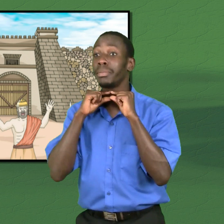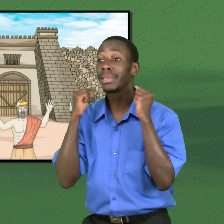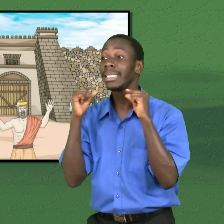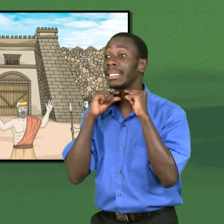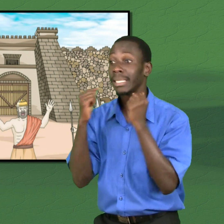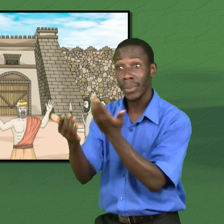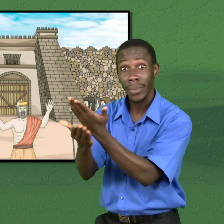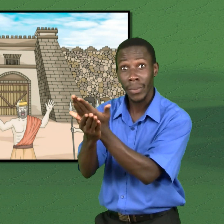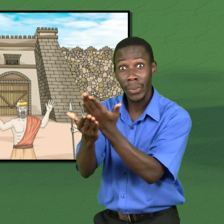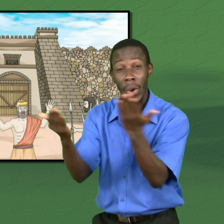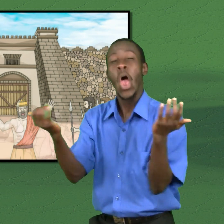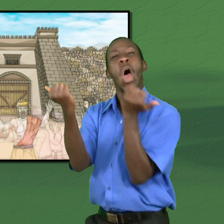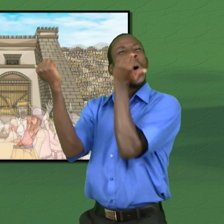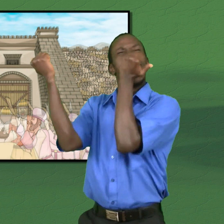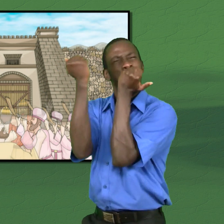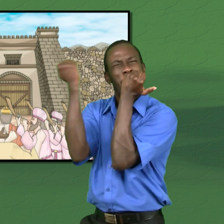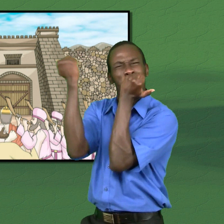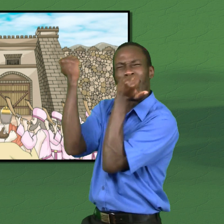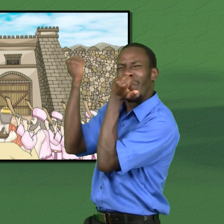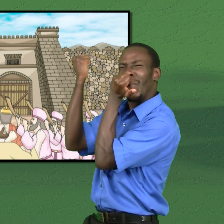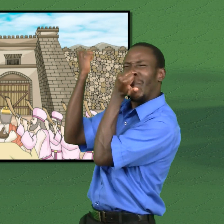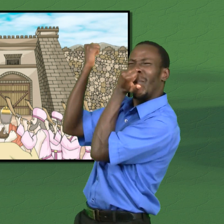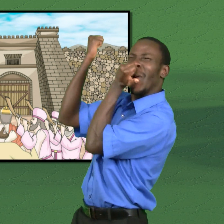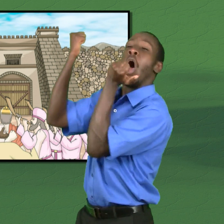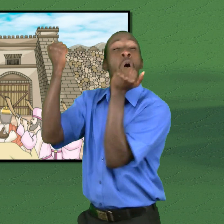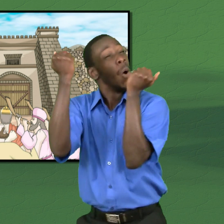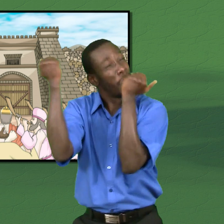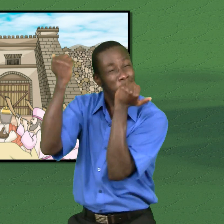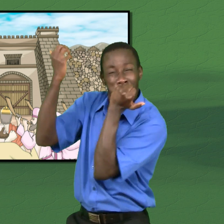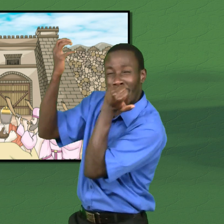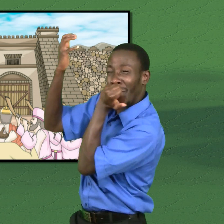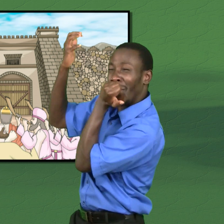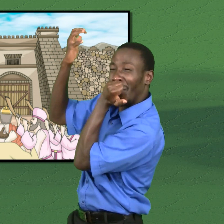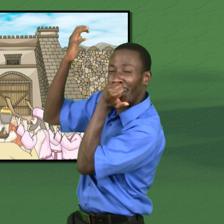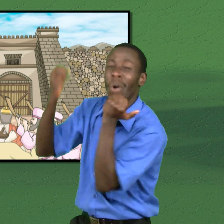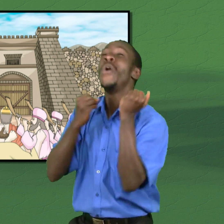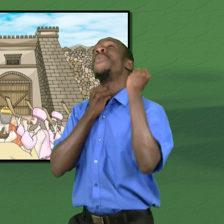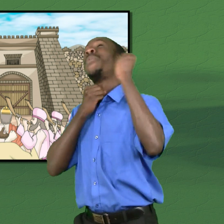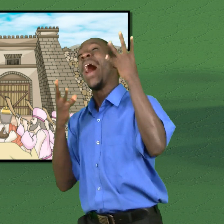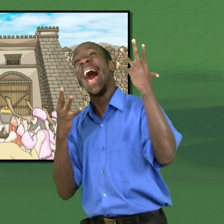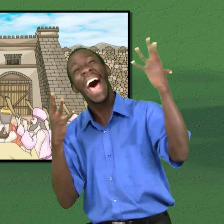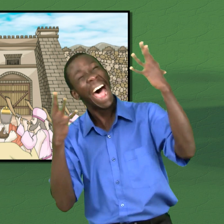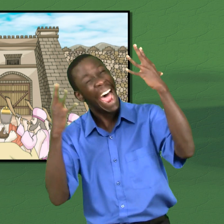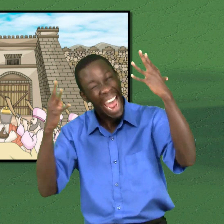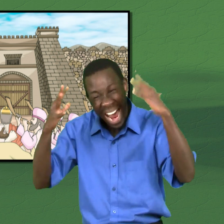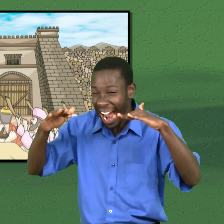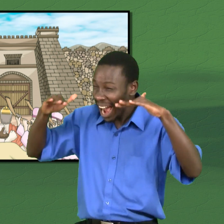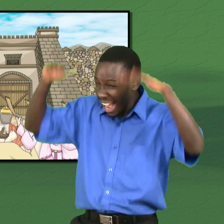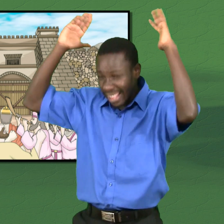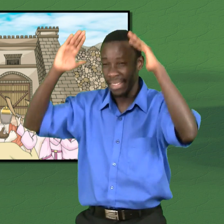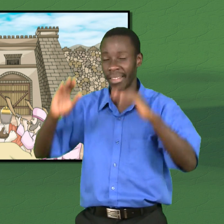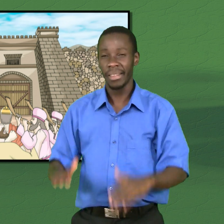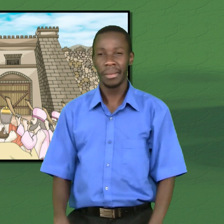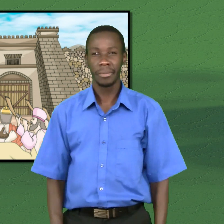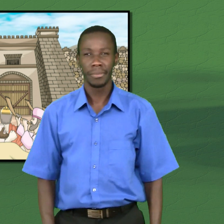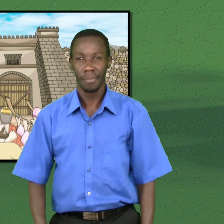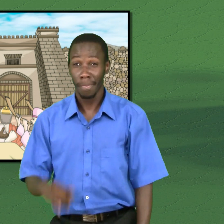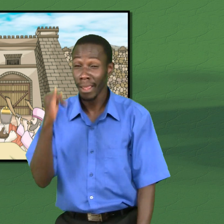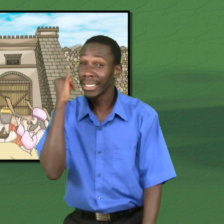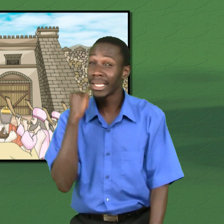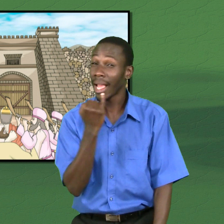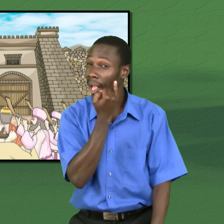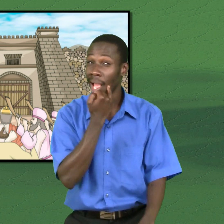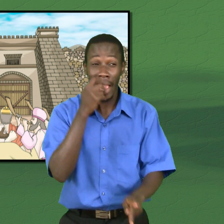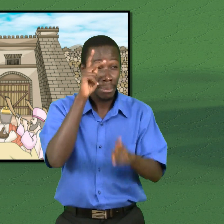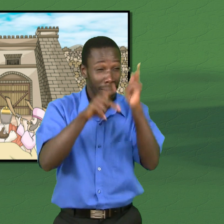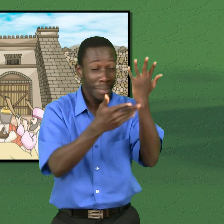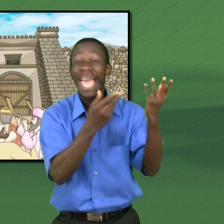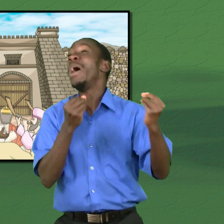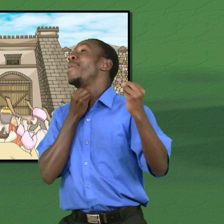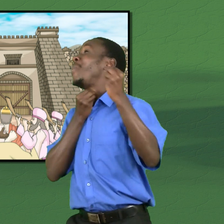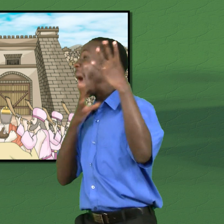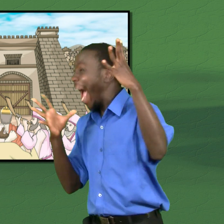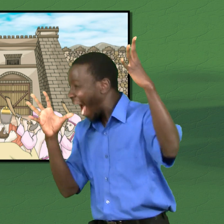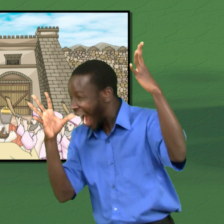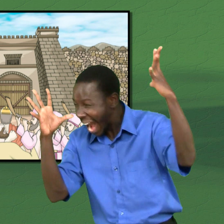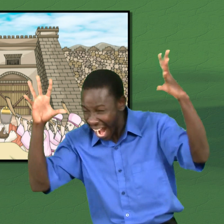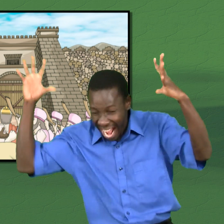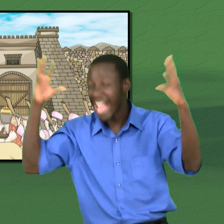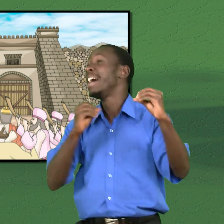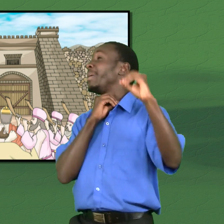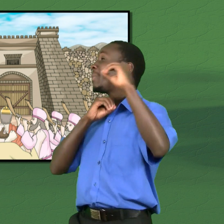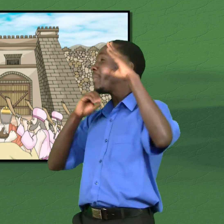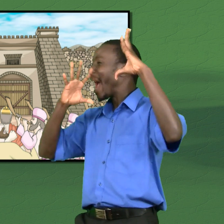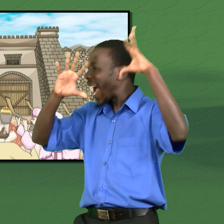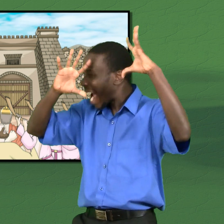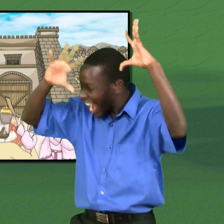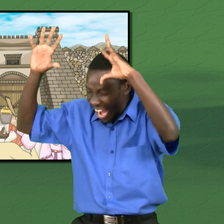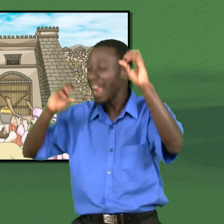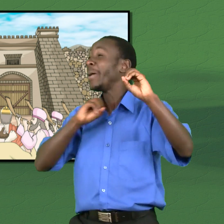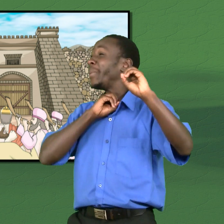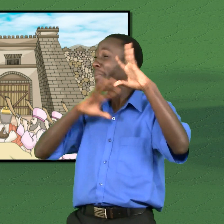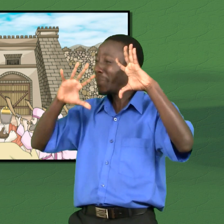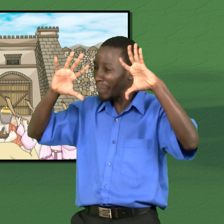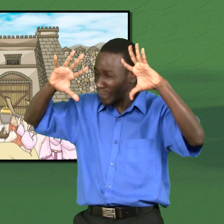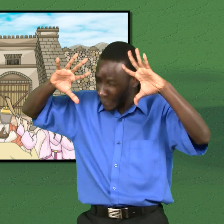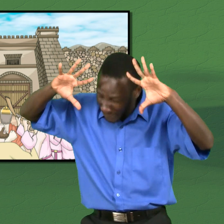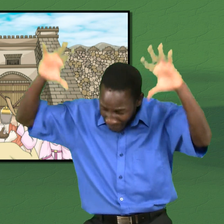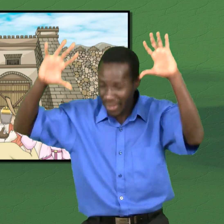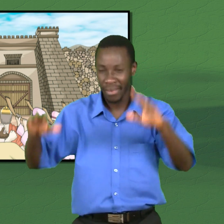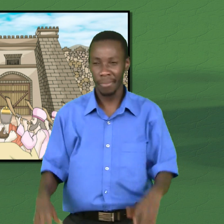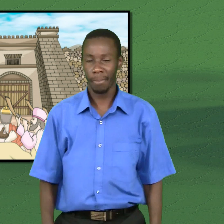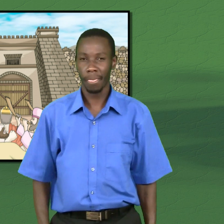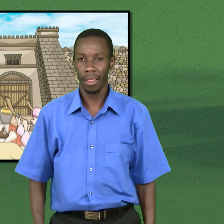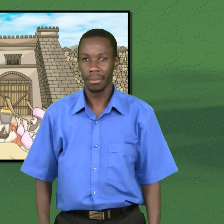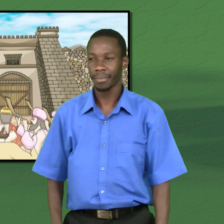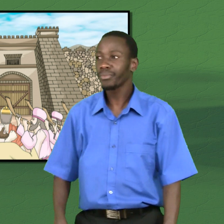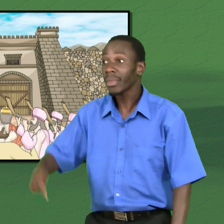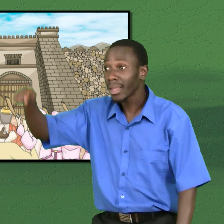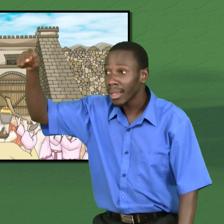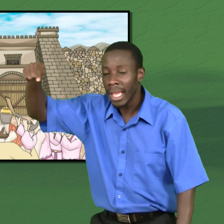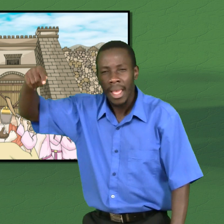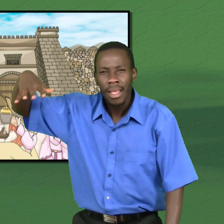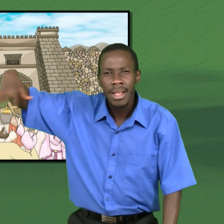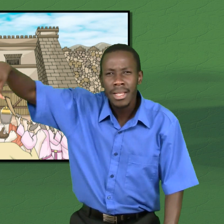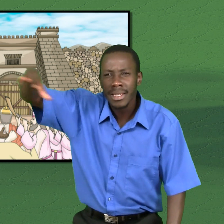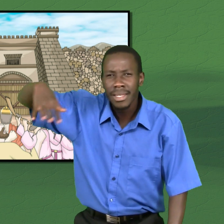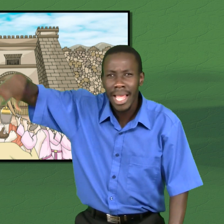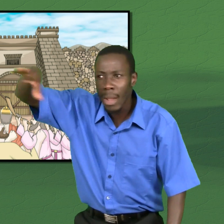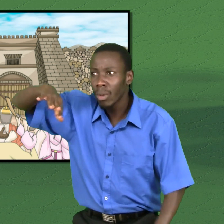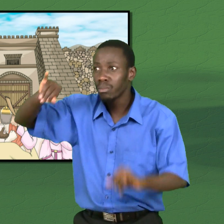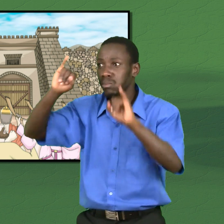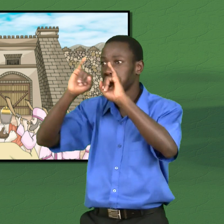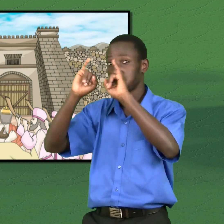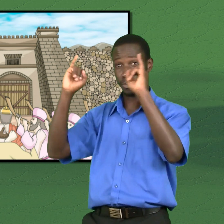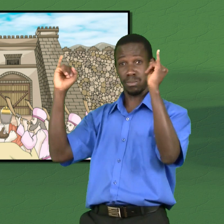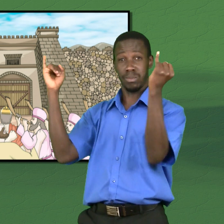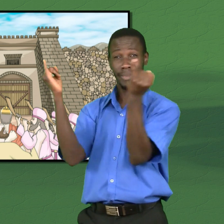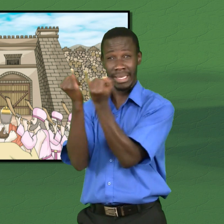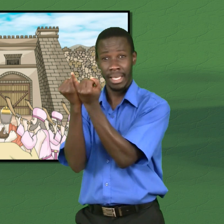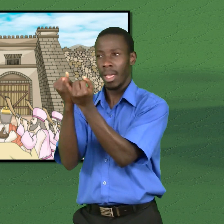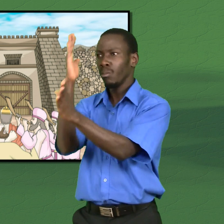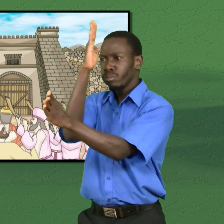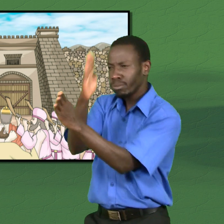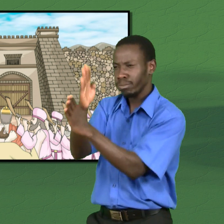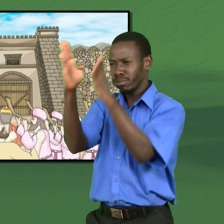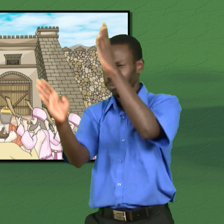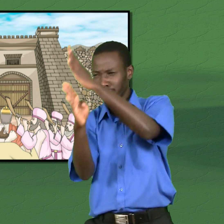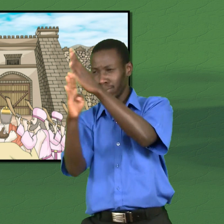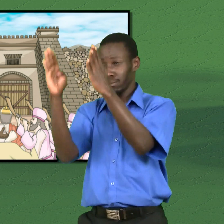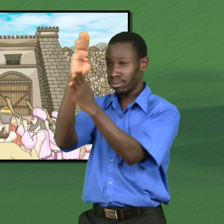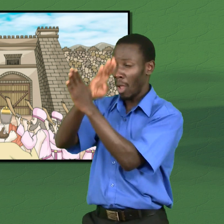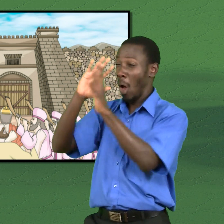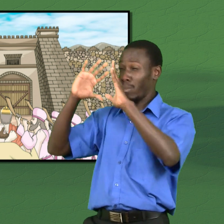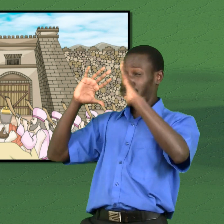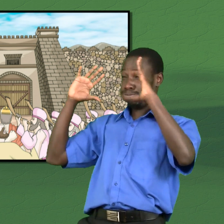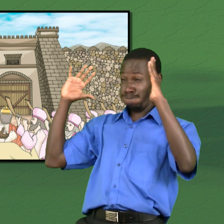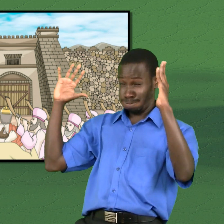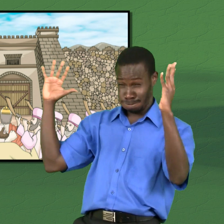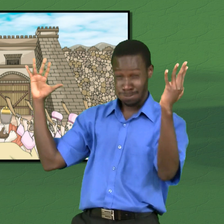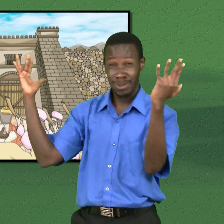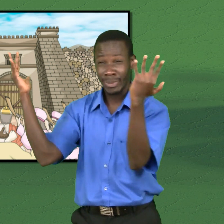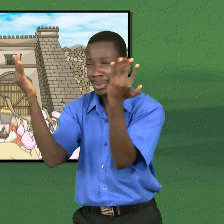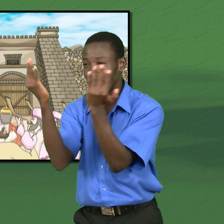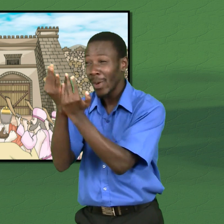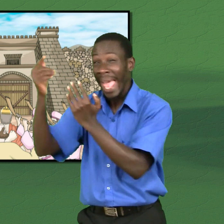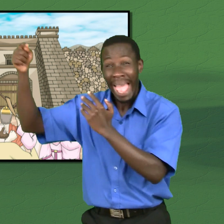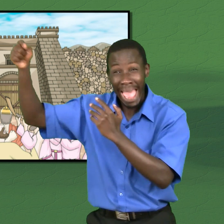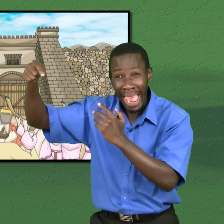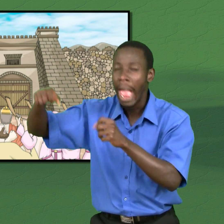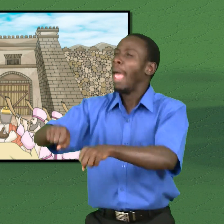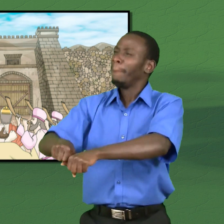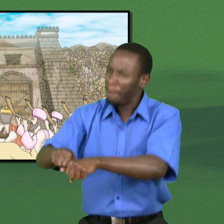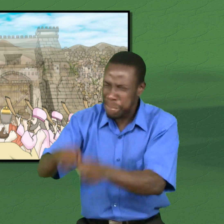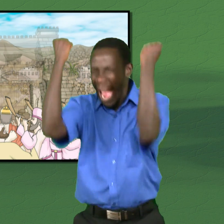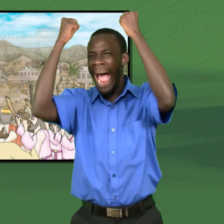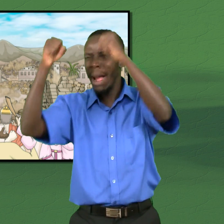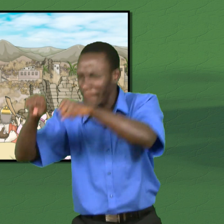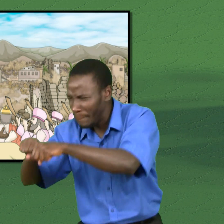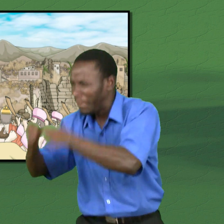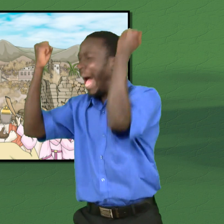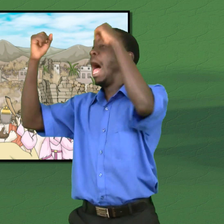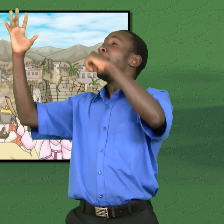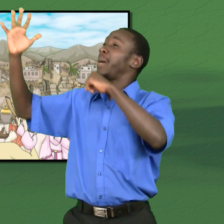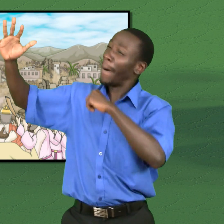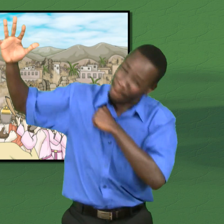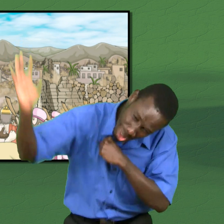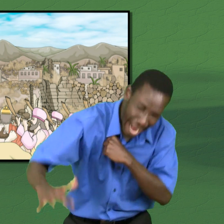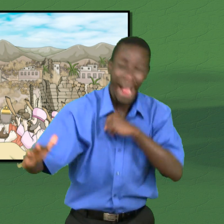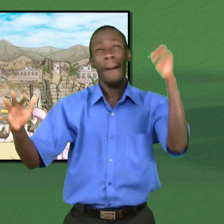So when the rams’ horns sounded, the people shouted.